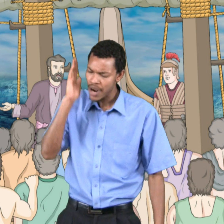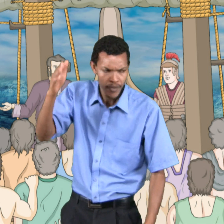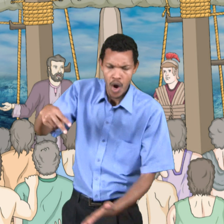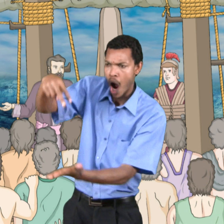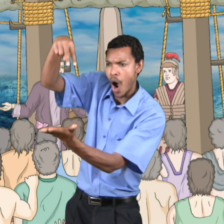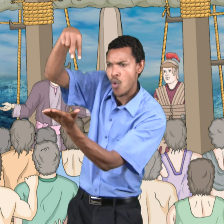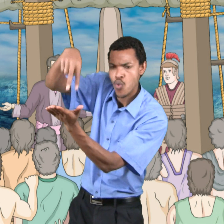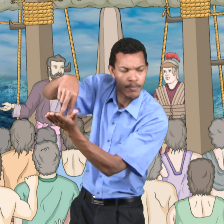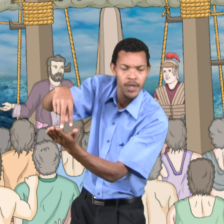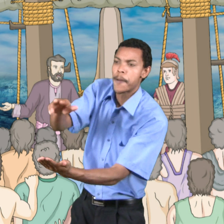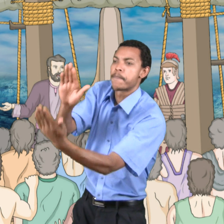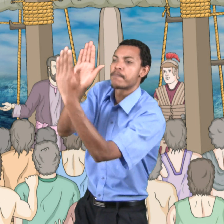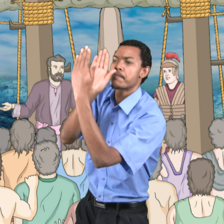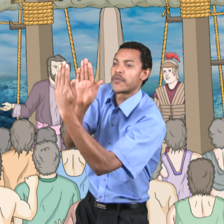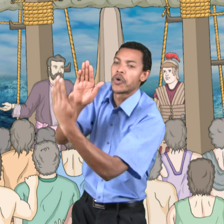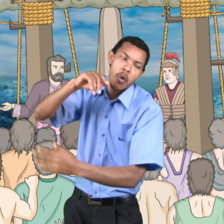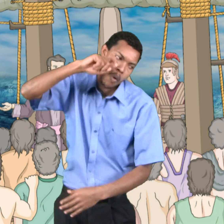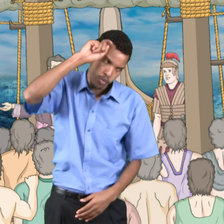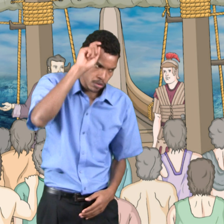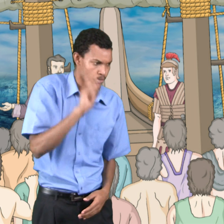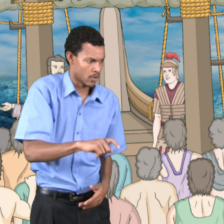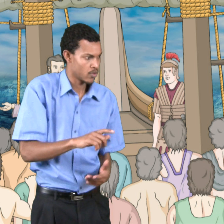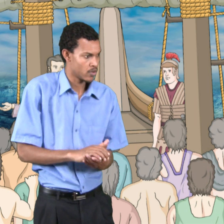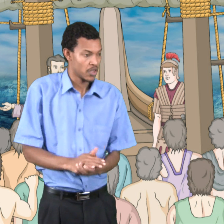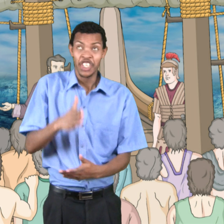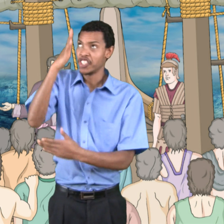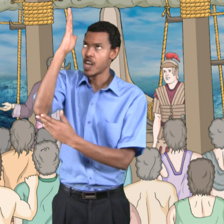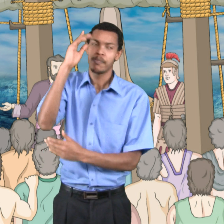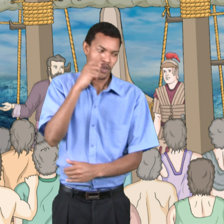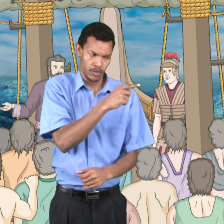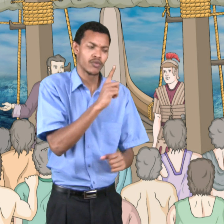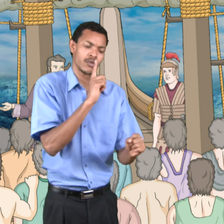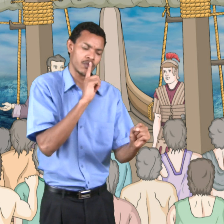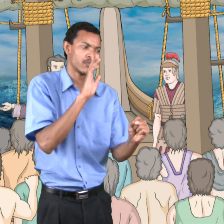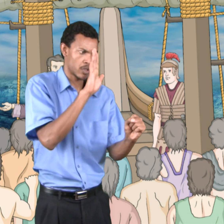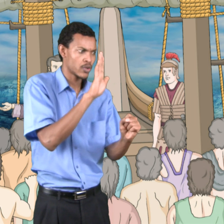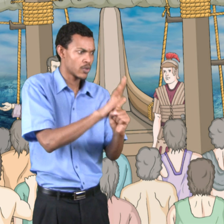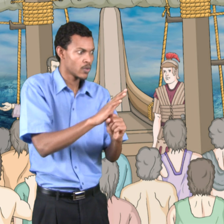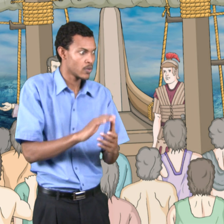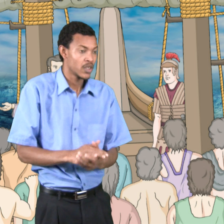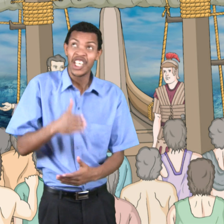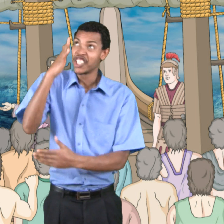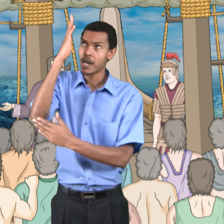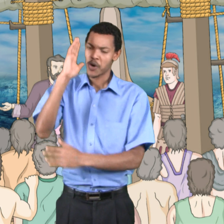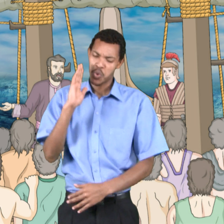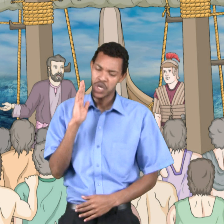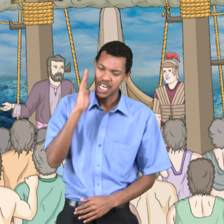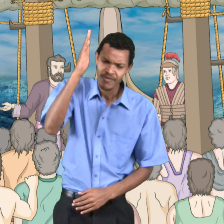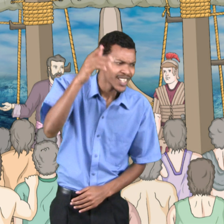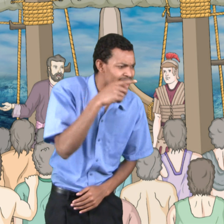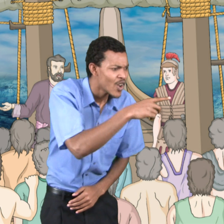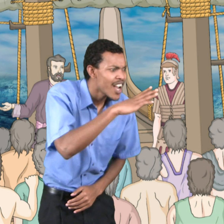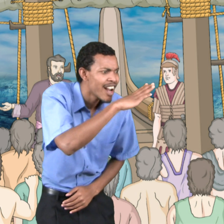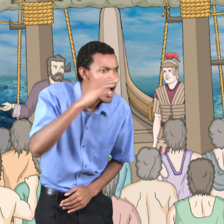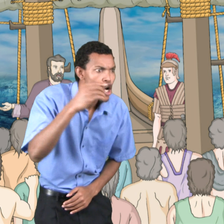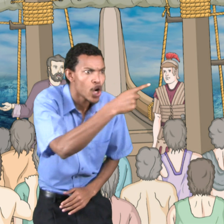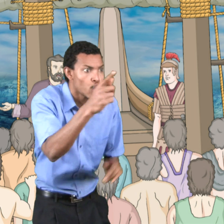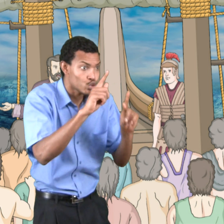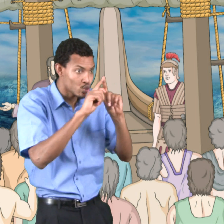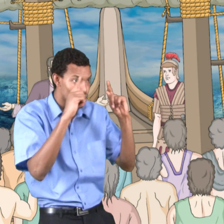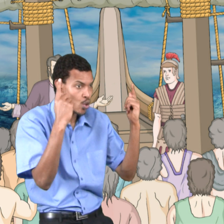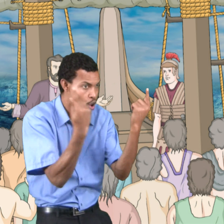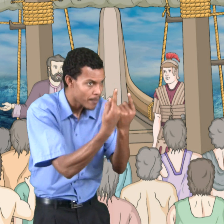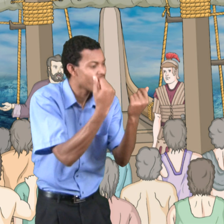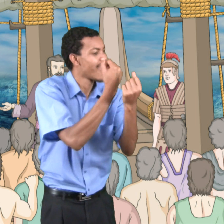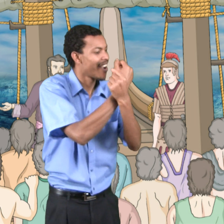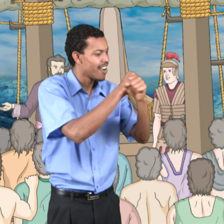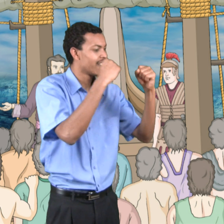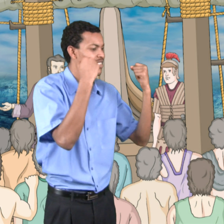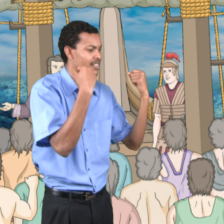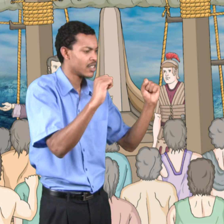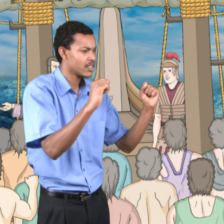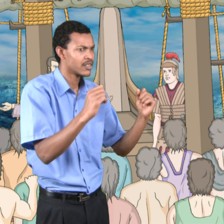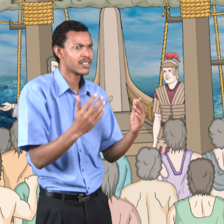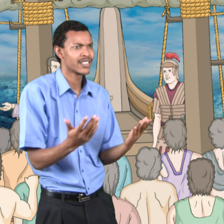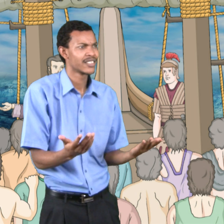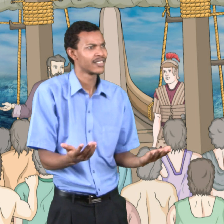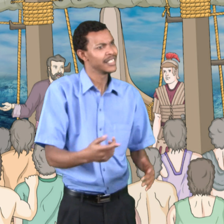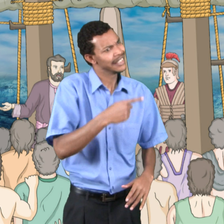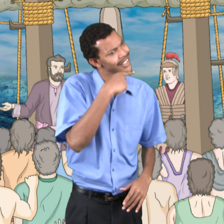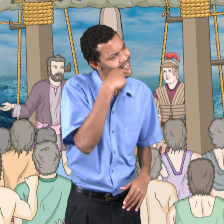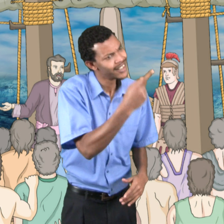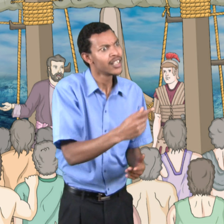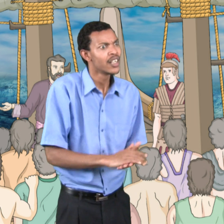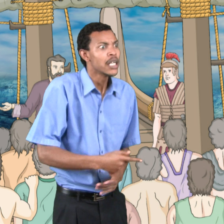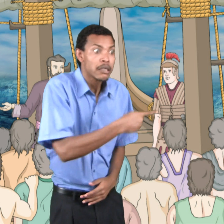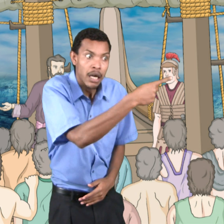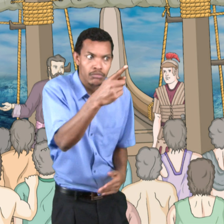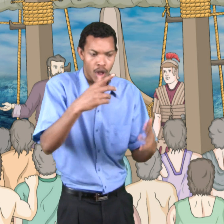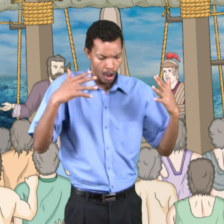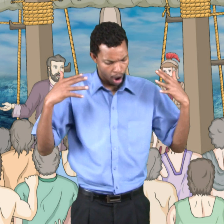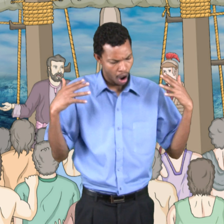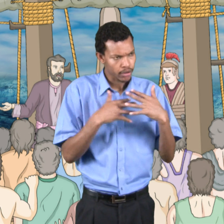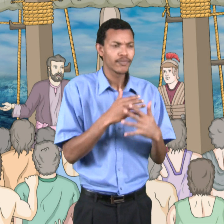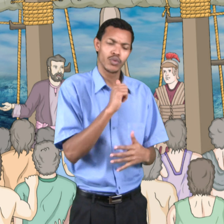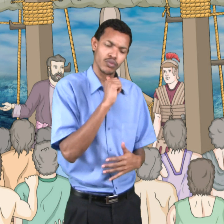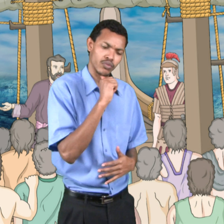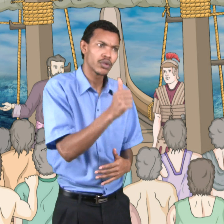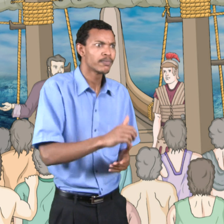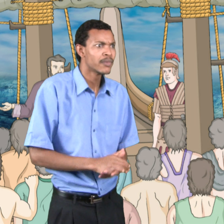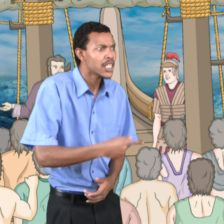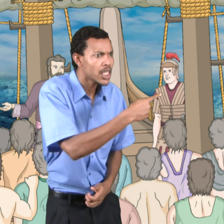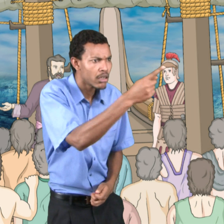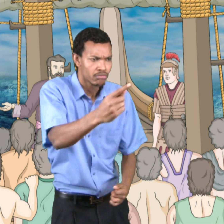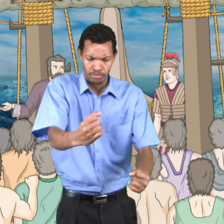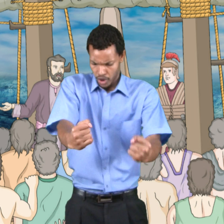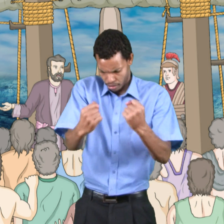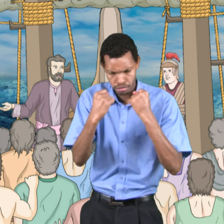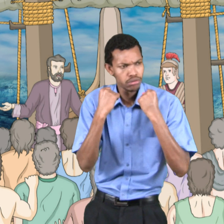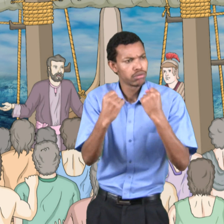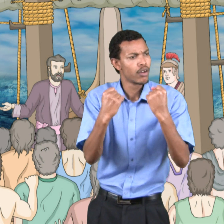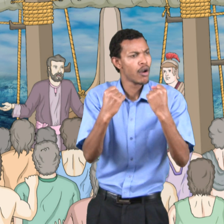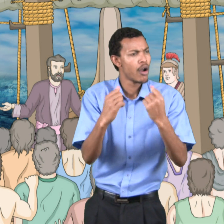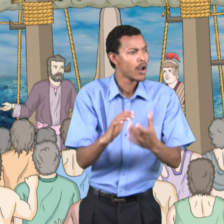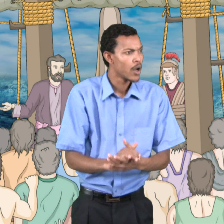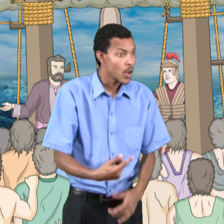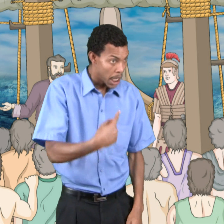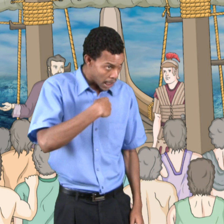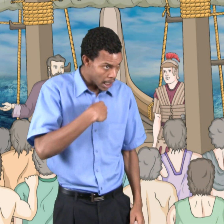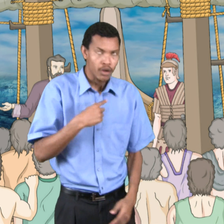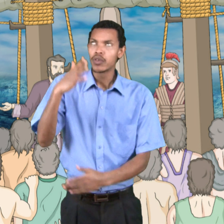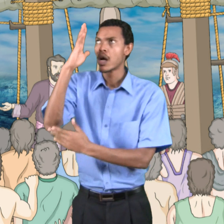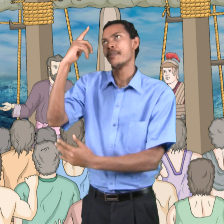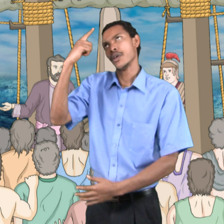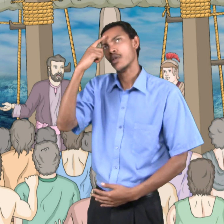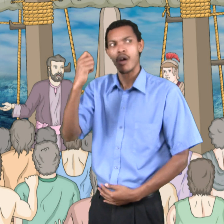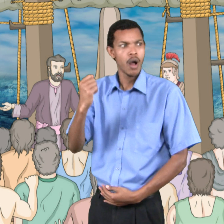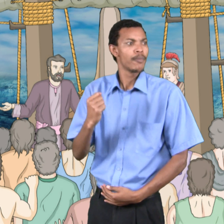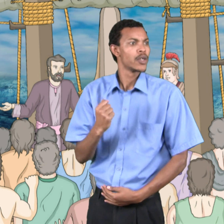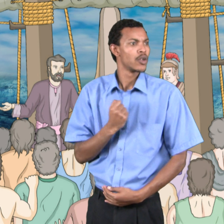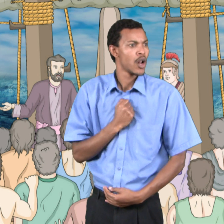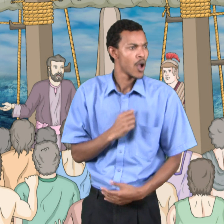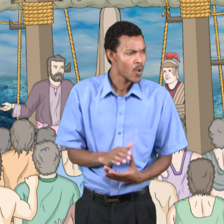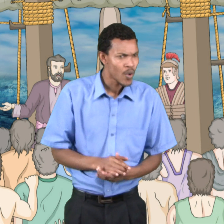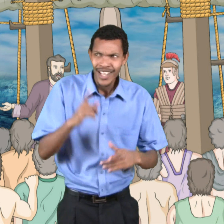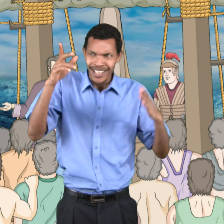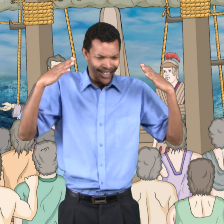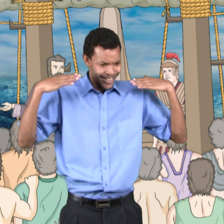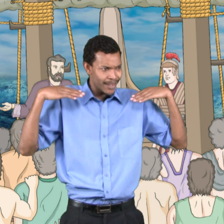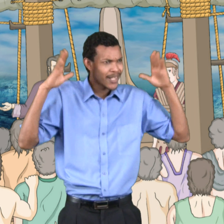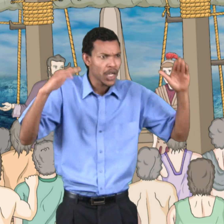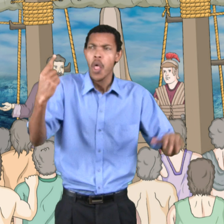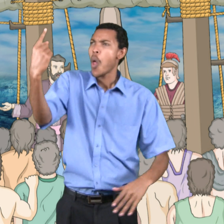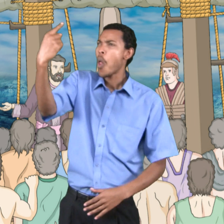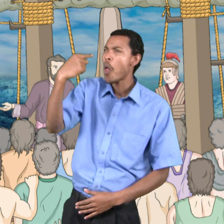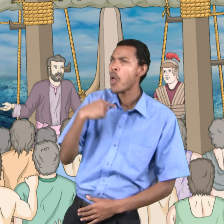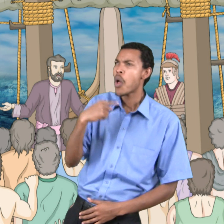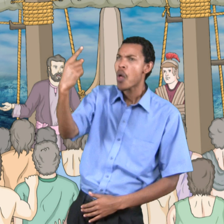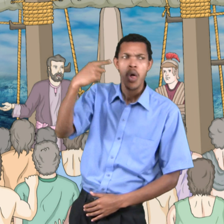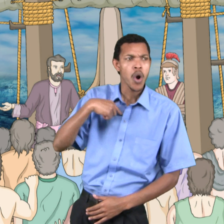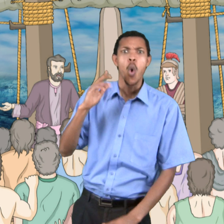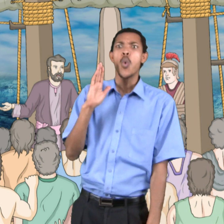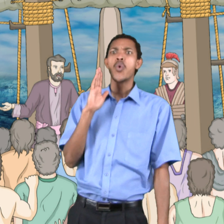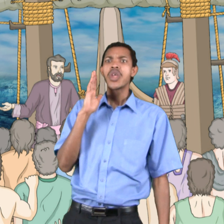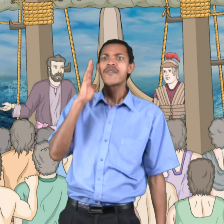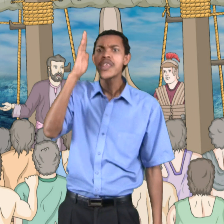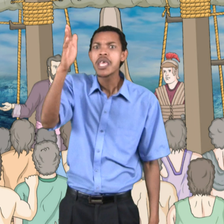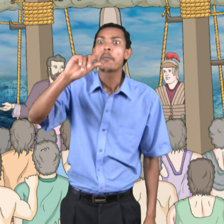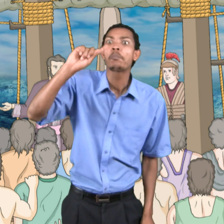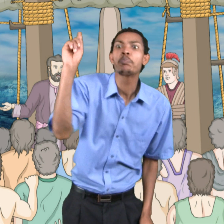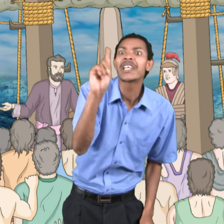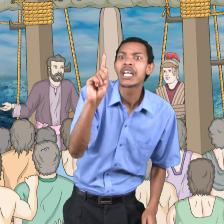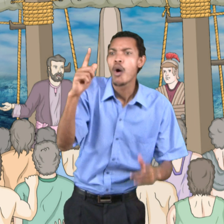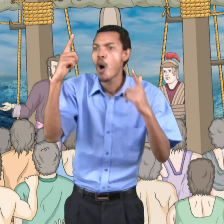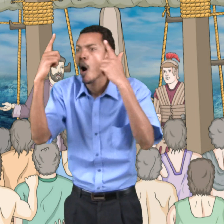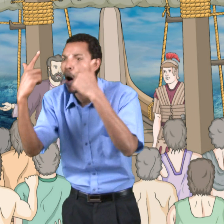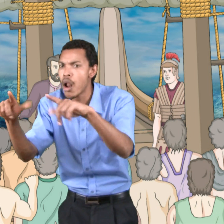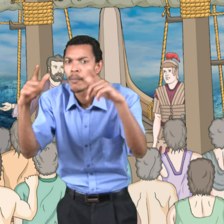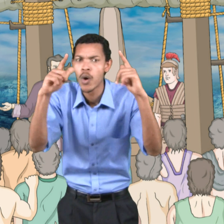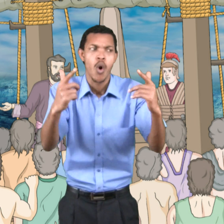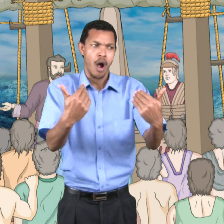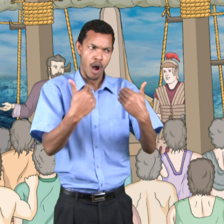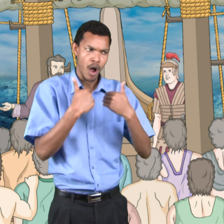you must stand before Caesar. And look, God has granted you the lives of all who sail with you.’